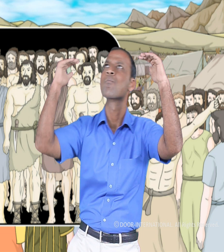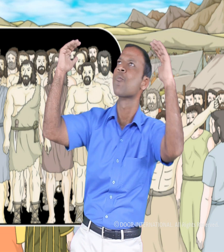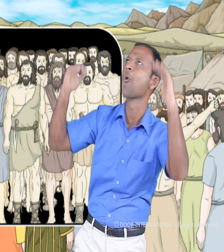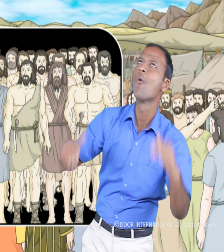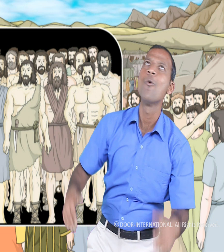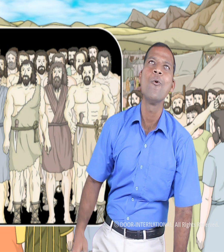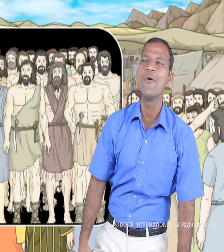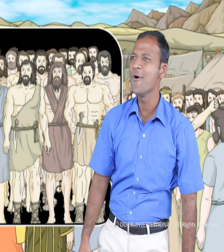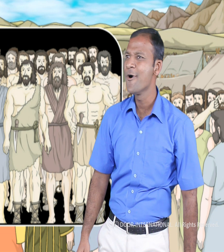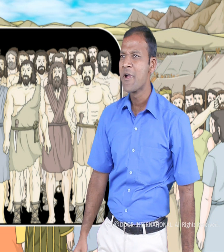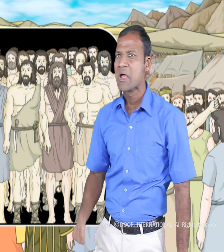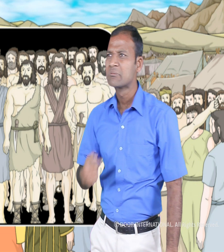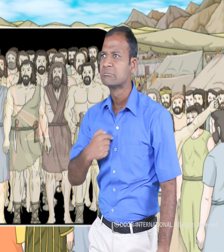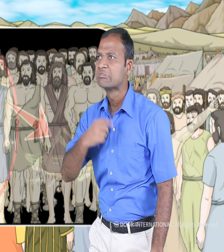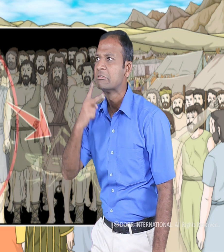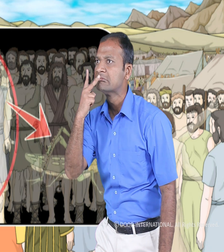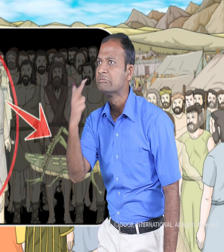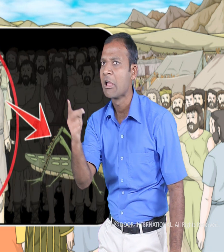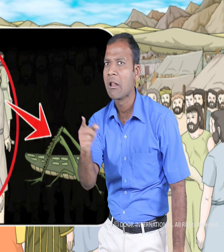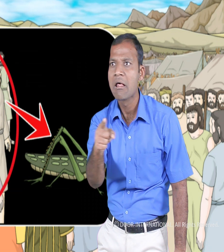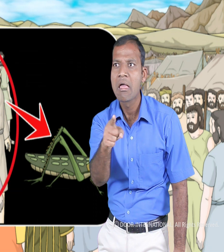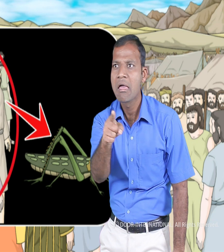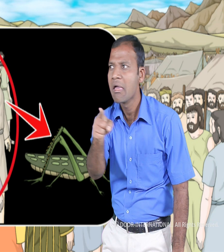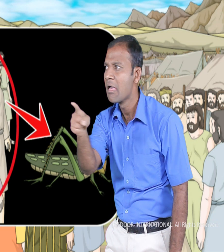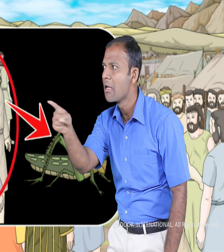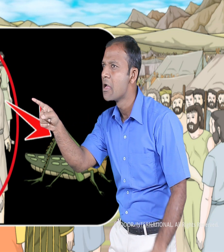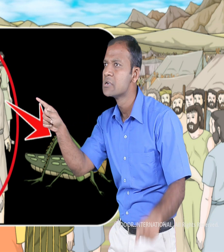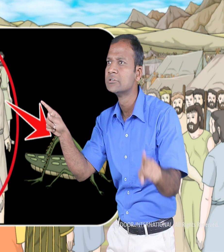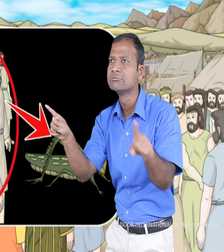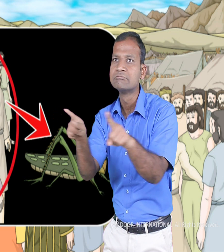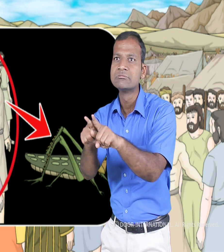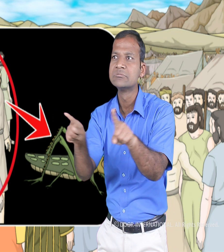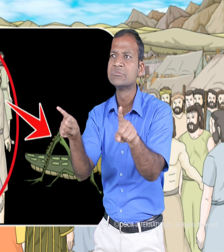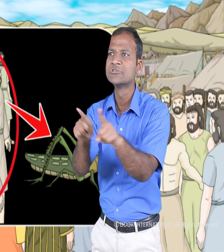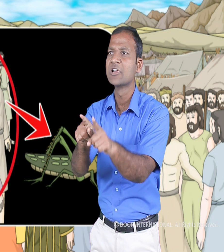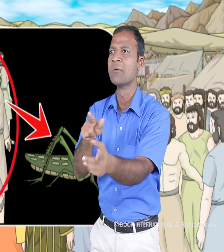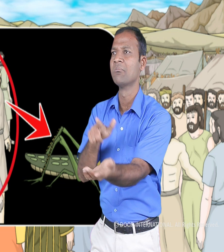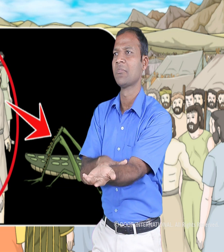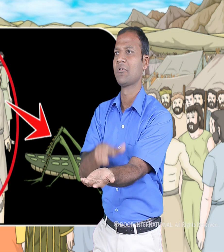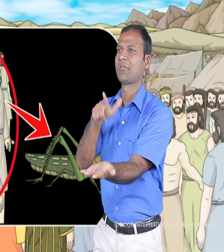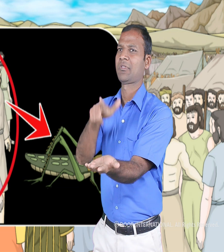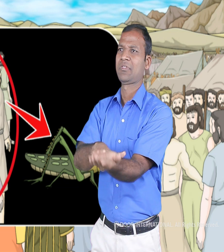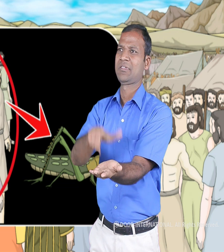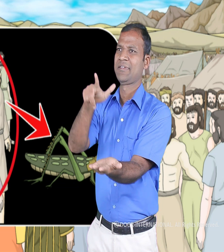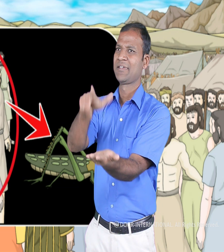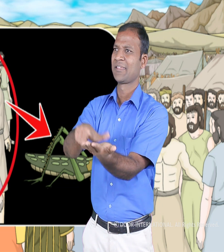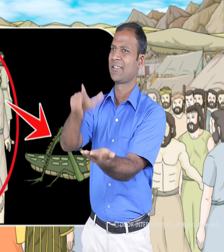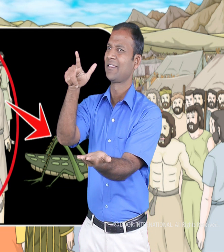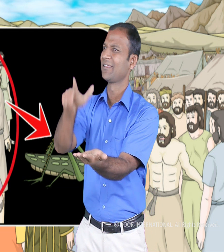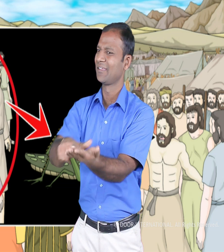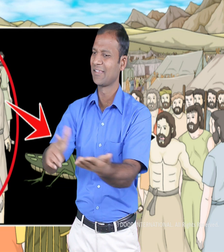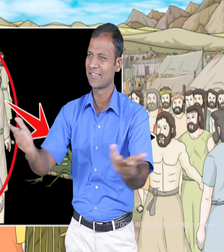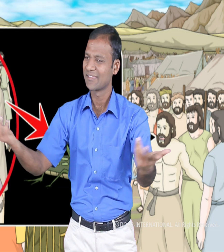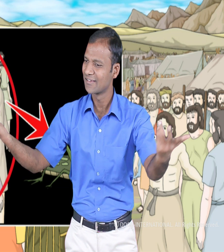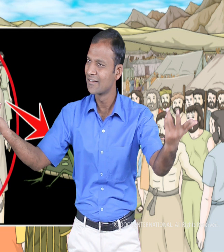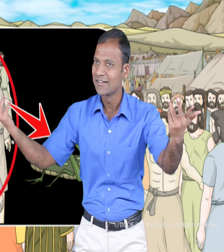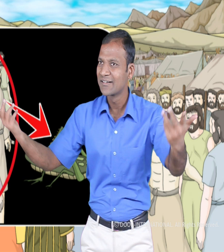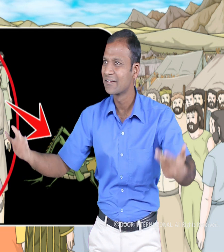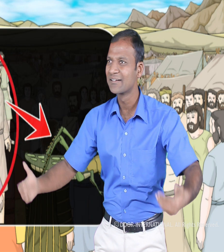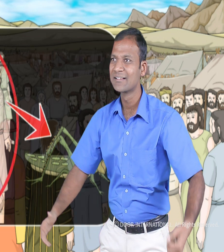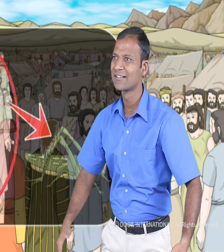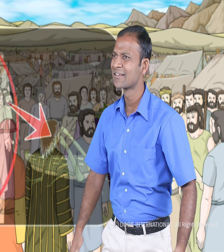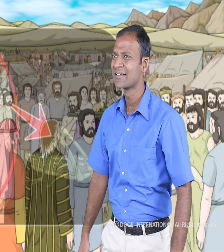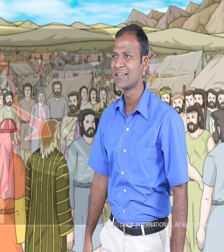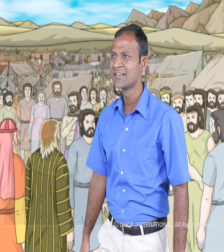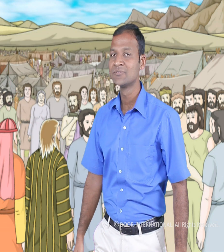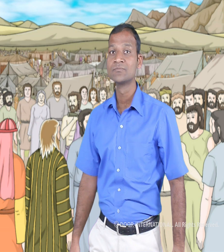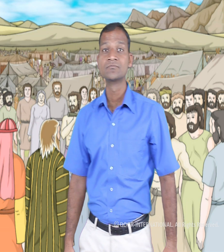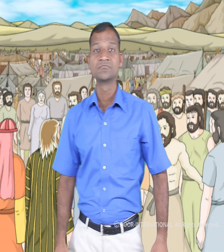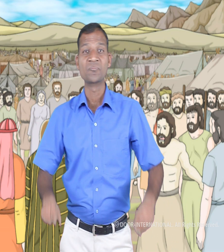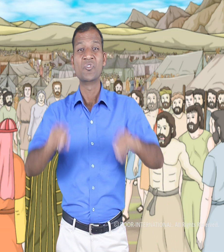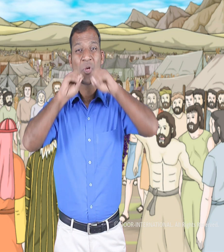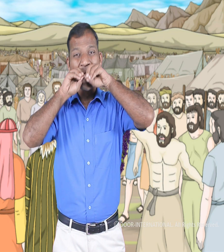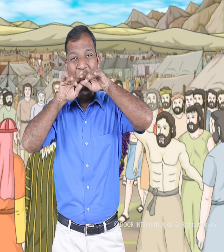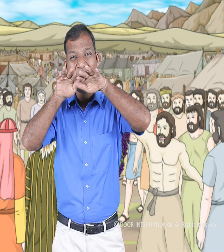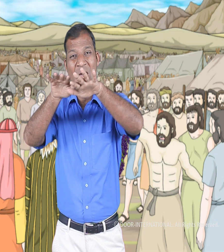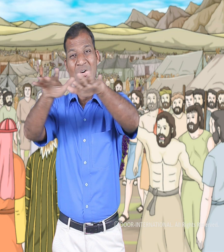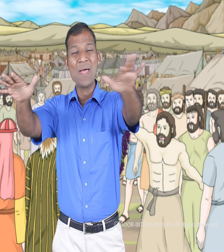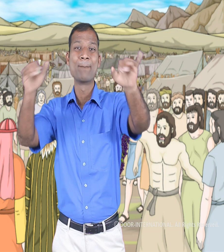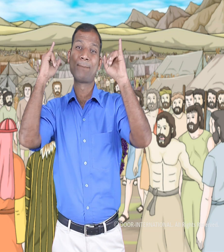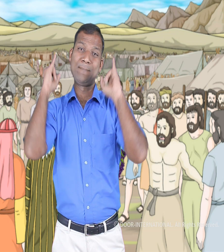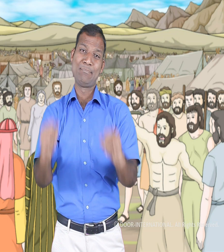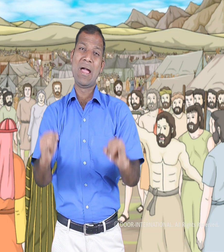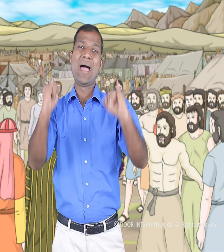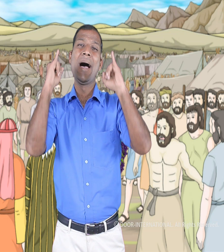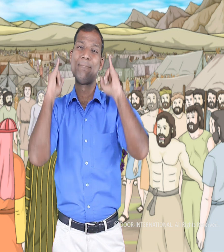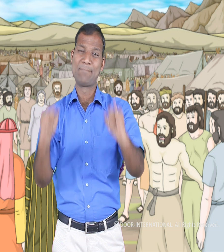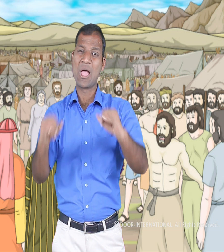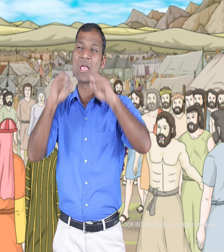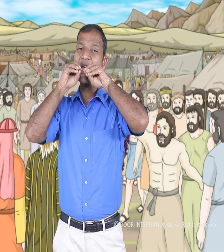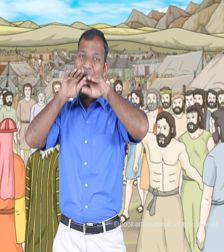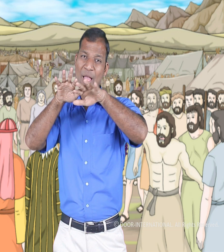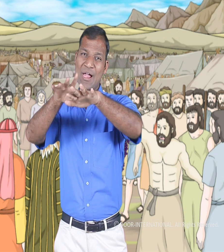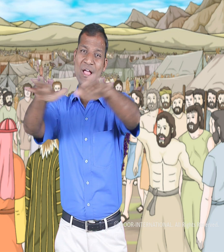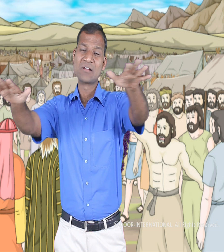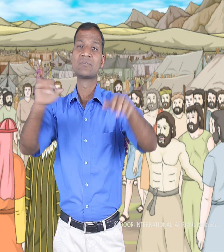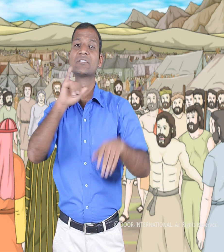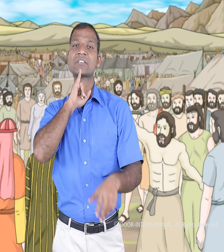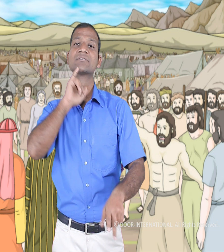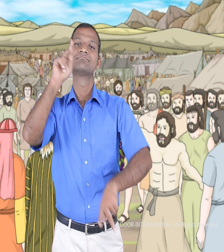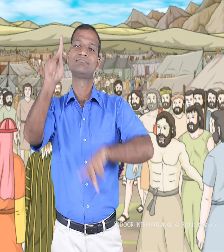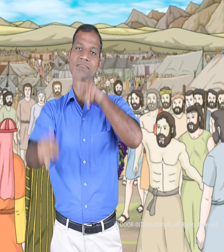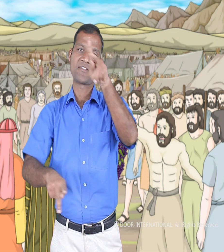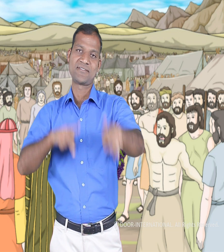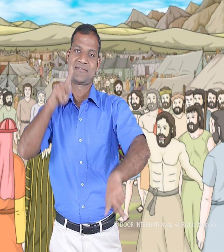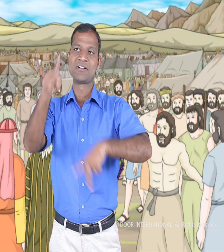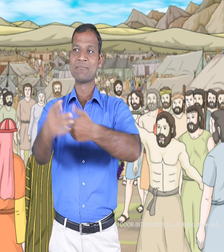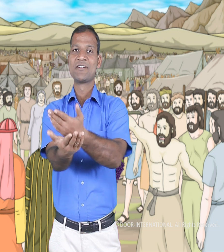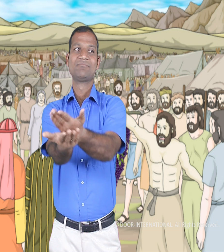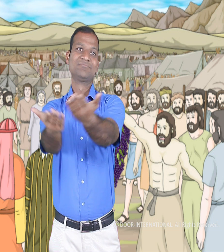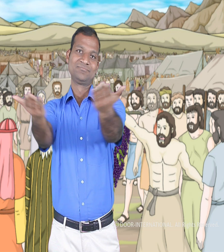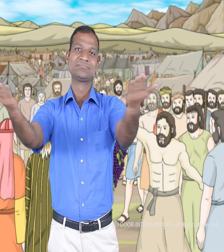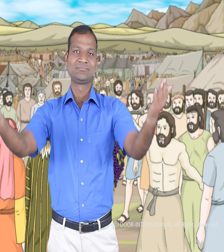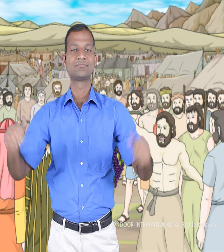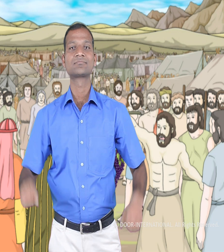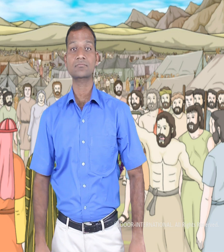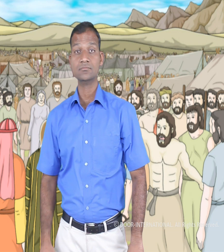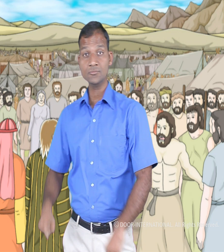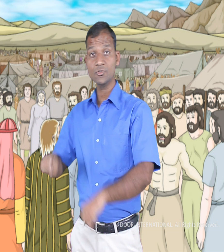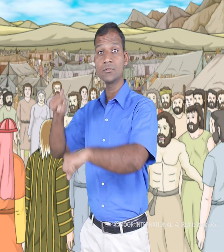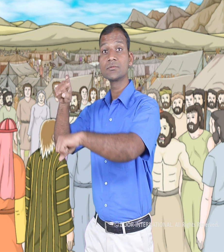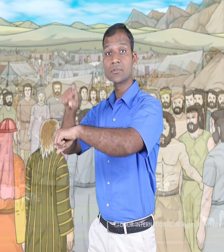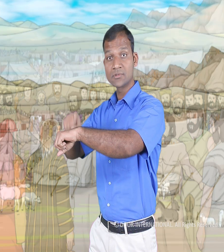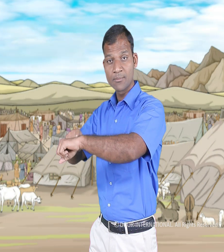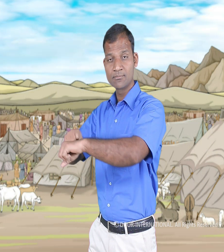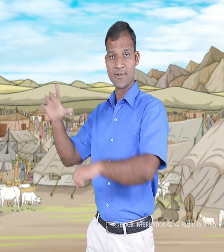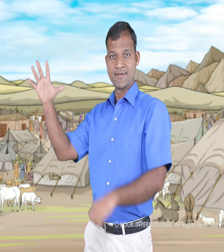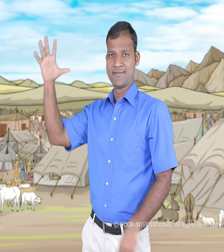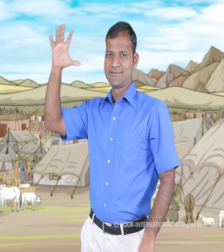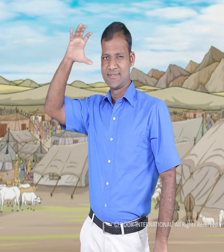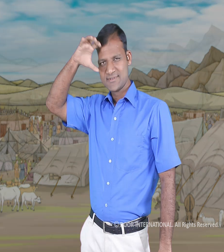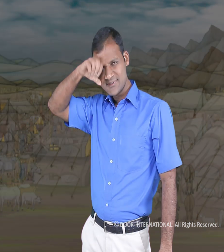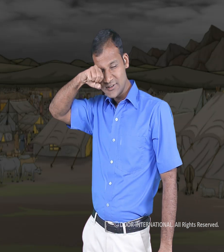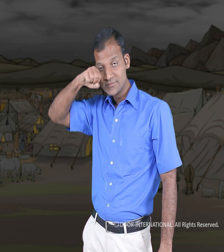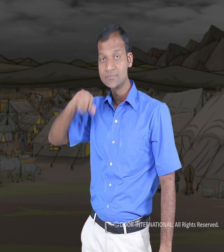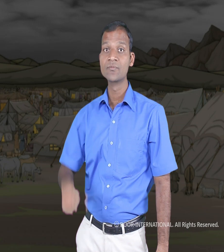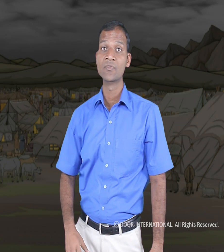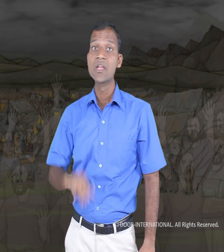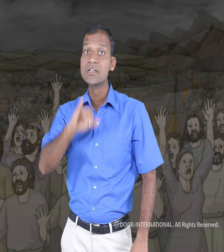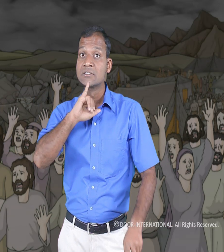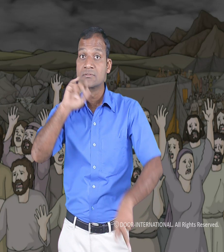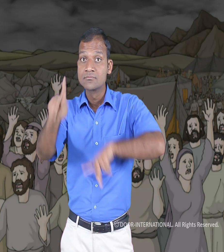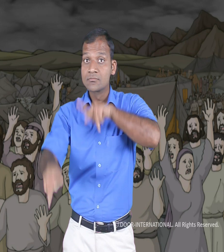We seemed like grasshoppers in our own sight, and we must have seemed the same to them!”